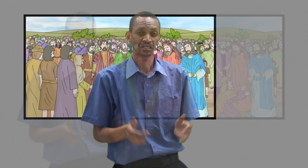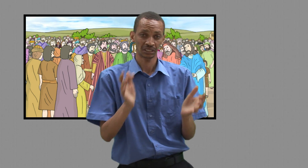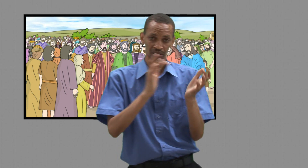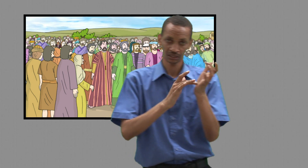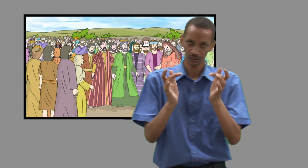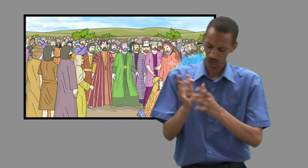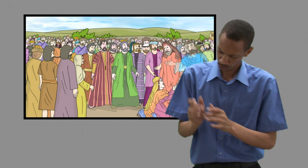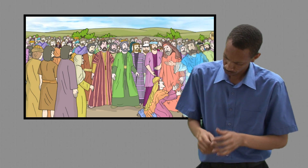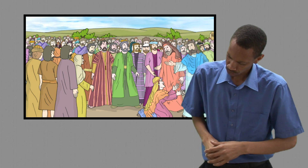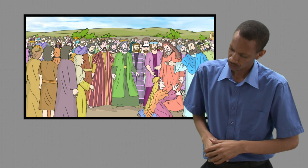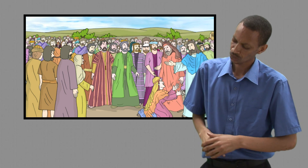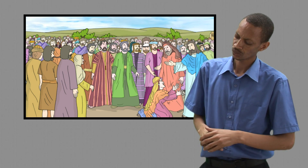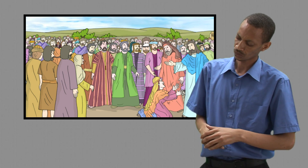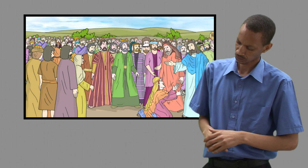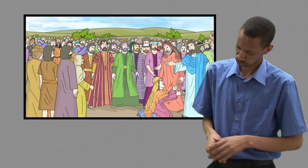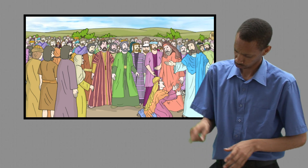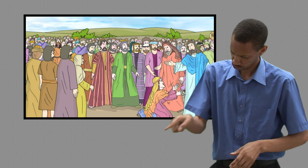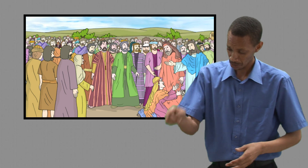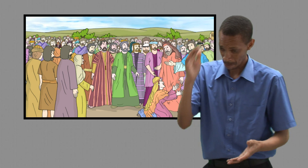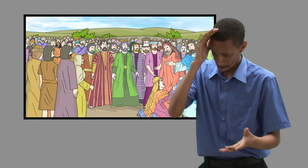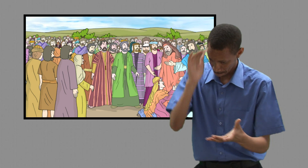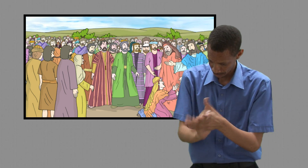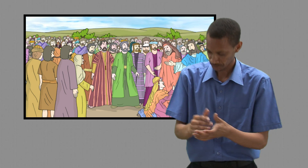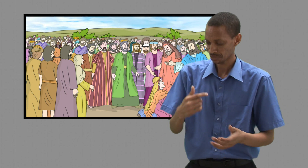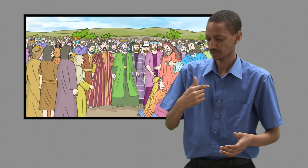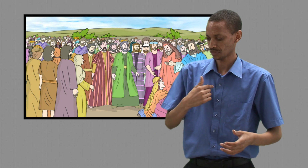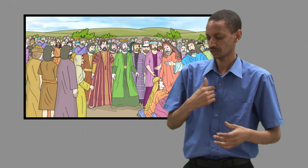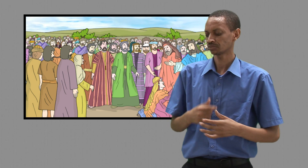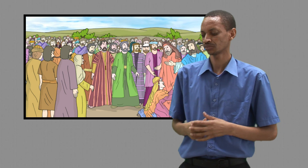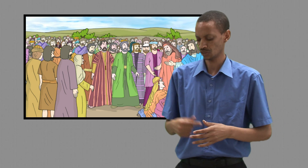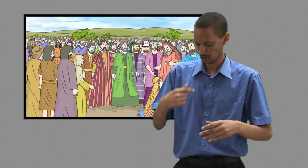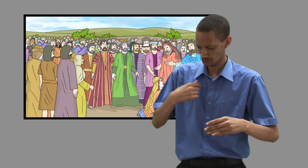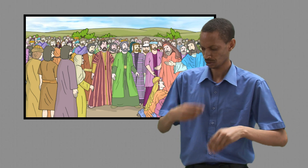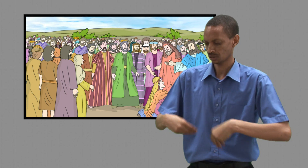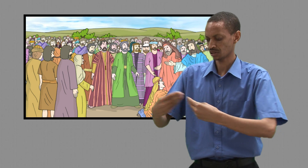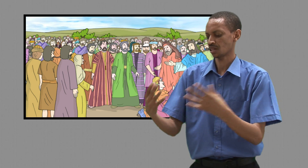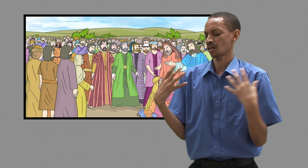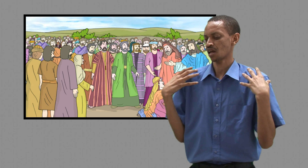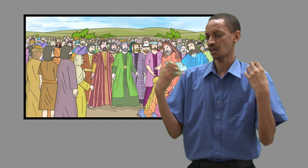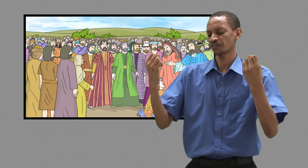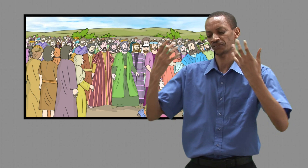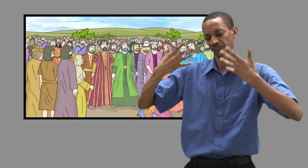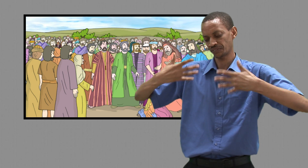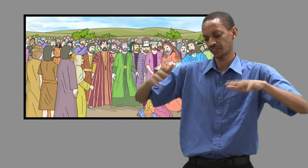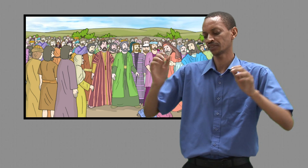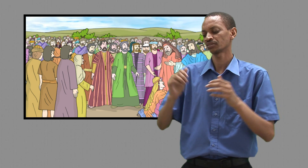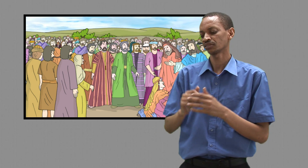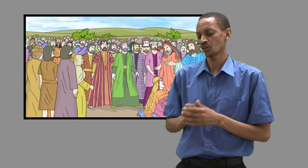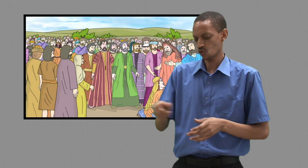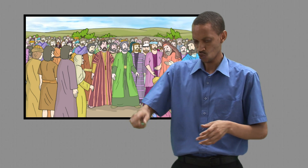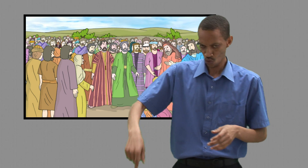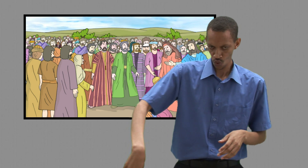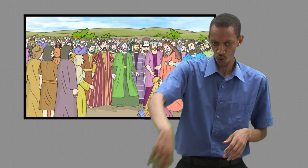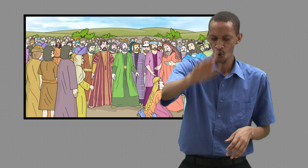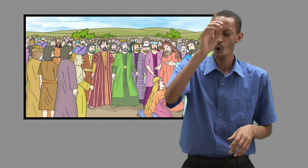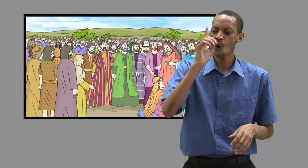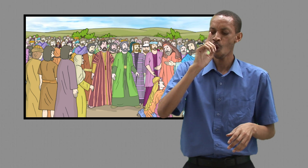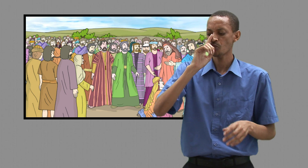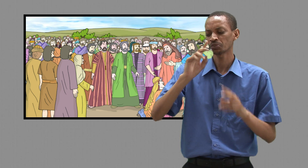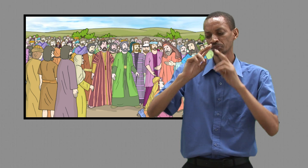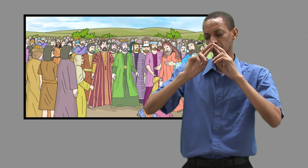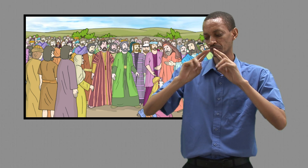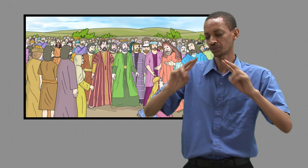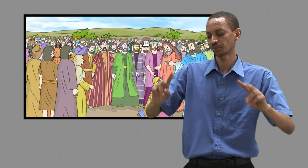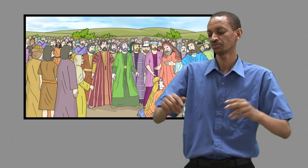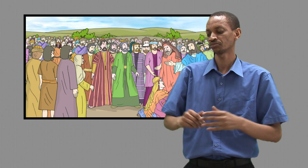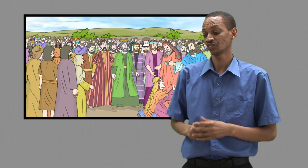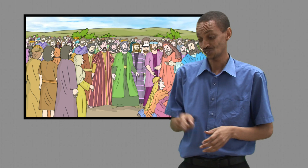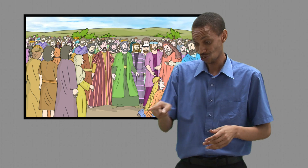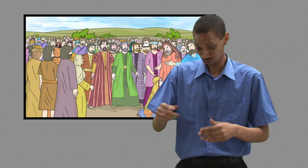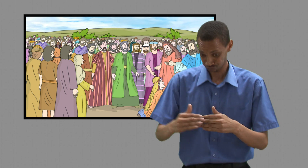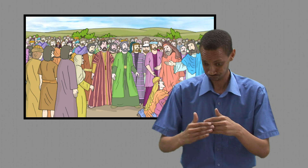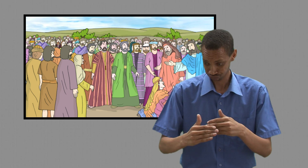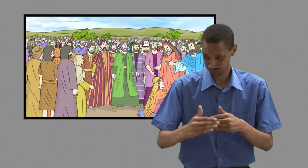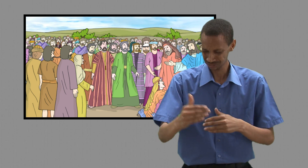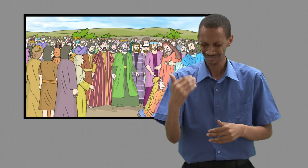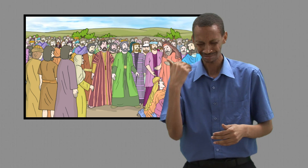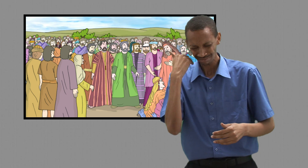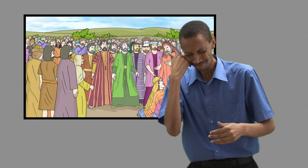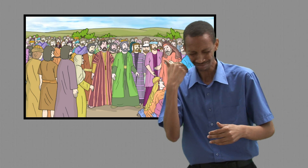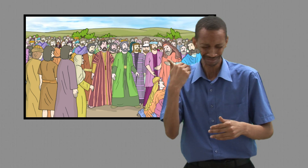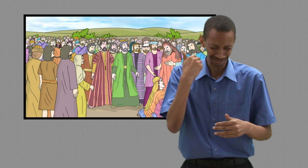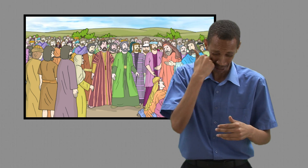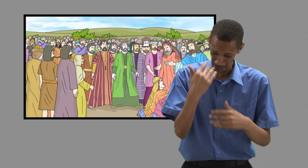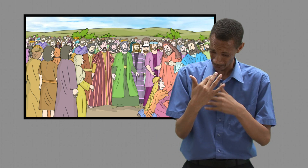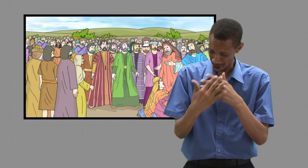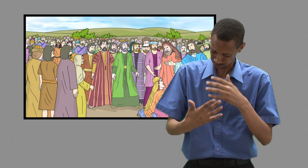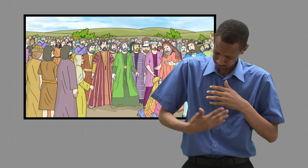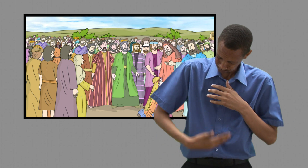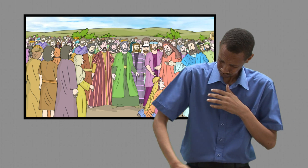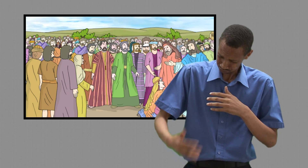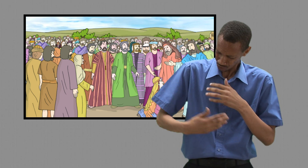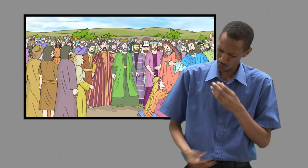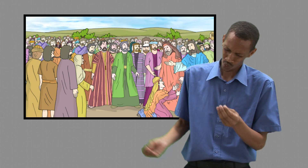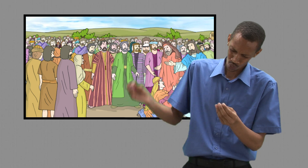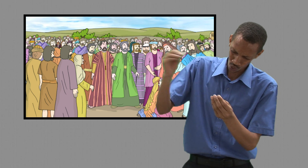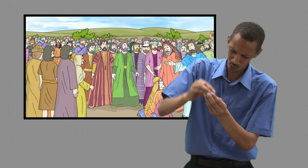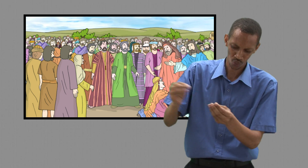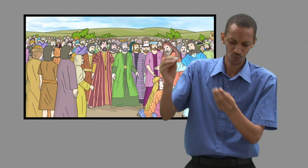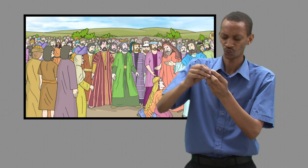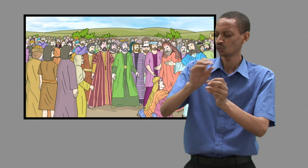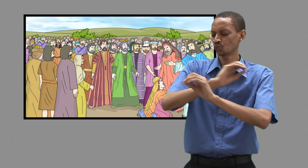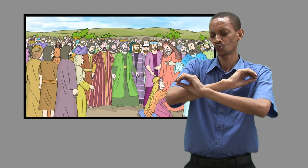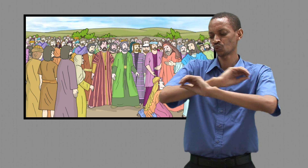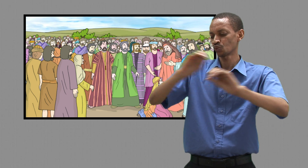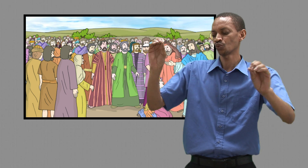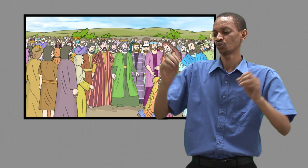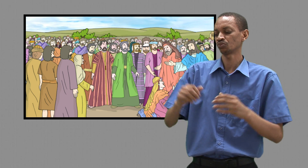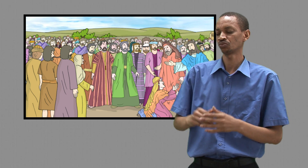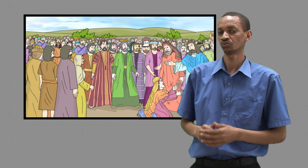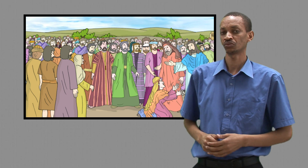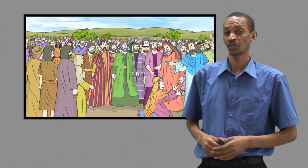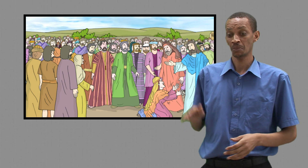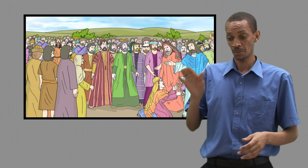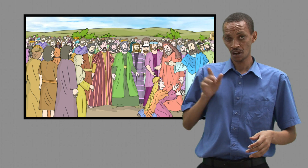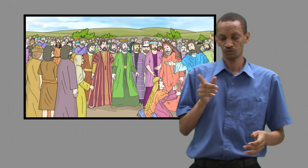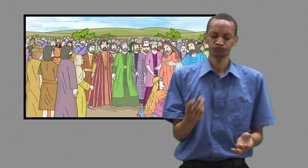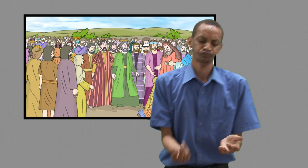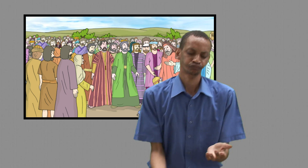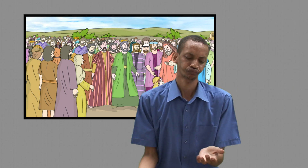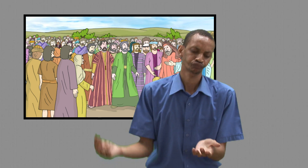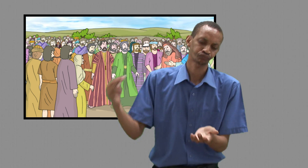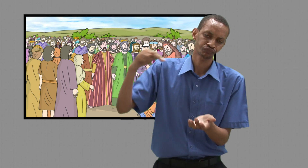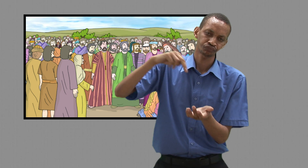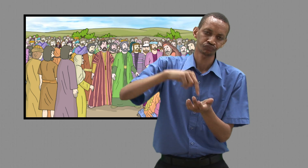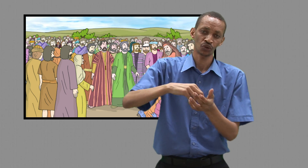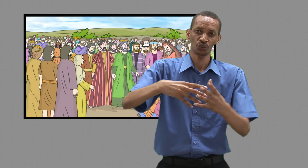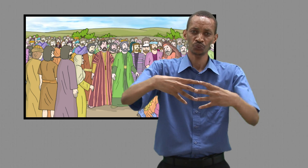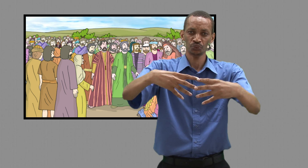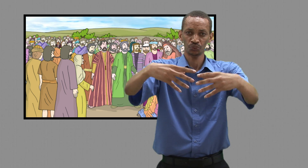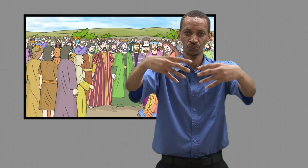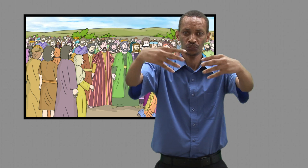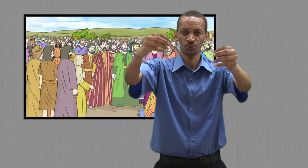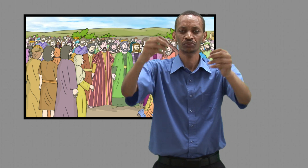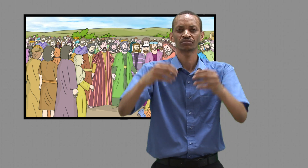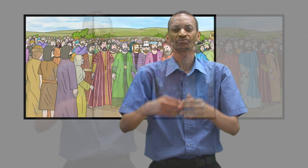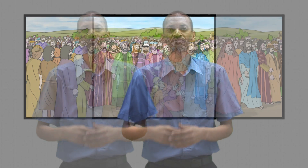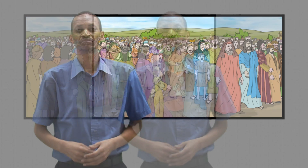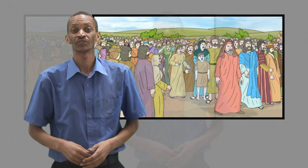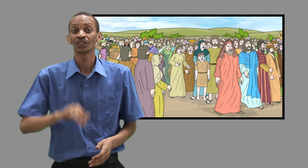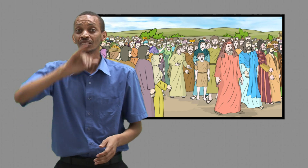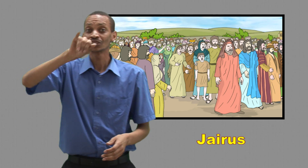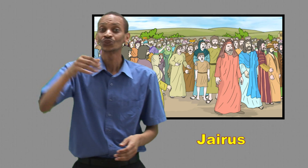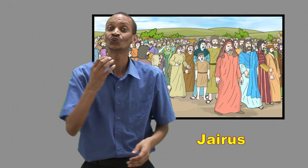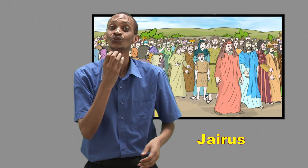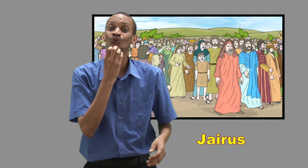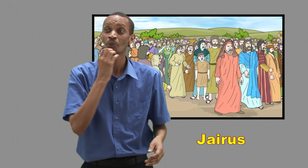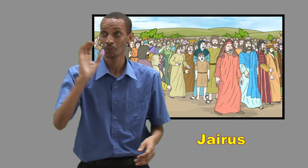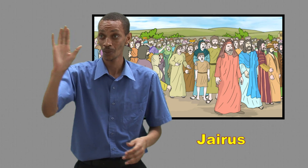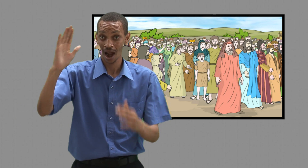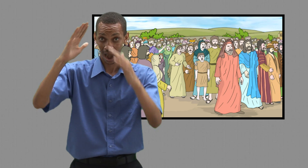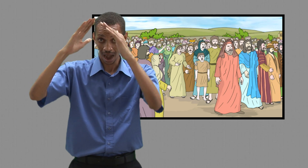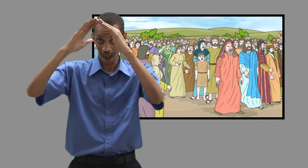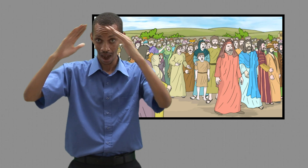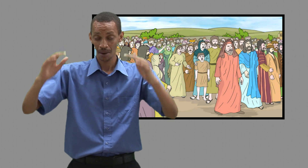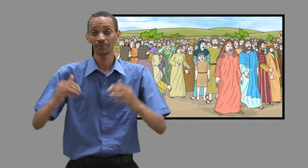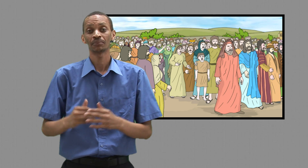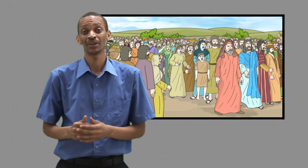“Daughter,” said Jesus, “your faith has healed you. Go in peace and be free of your affliction.”